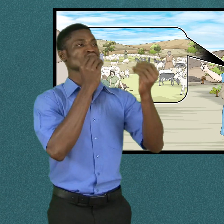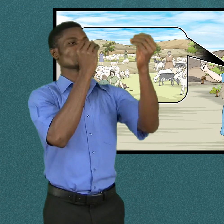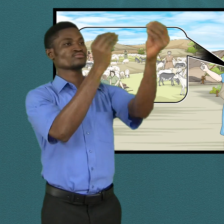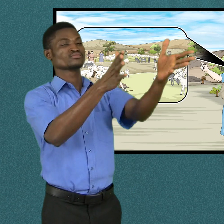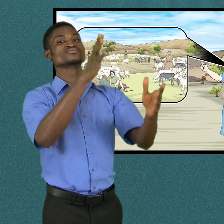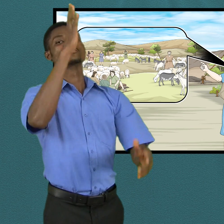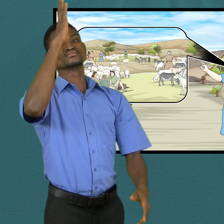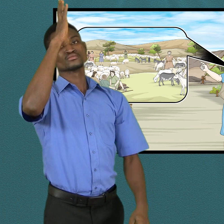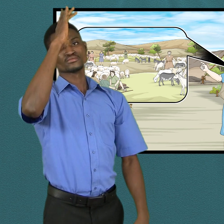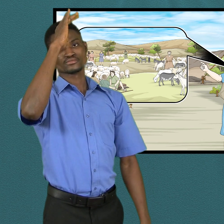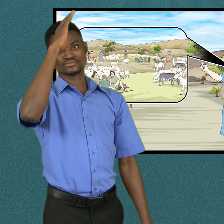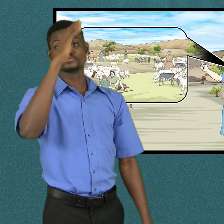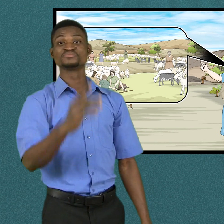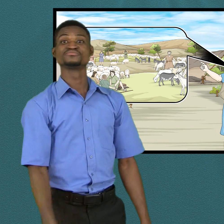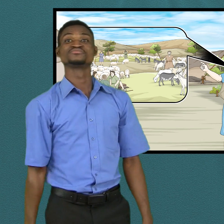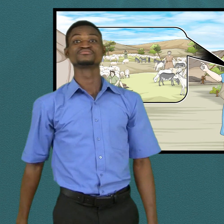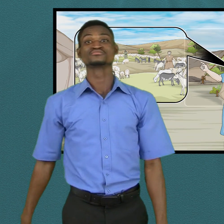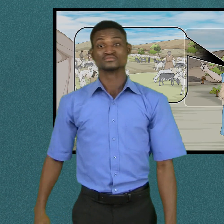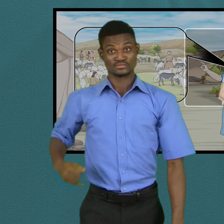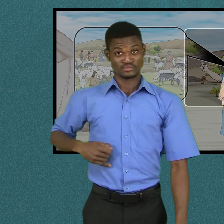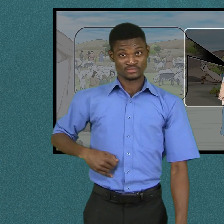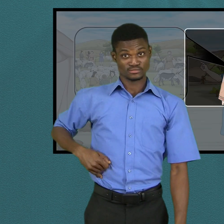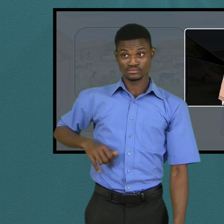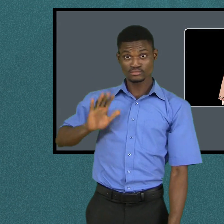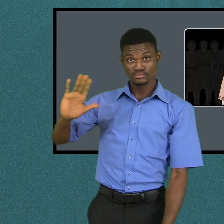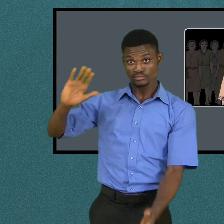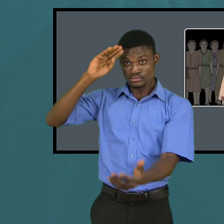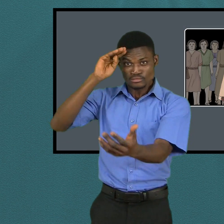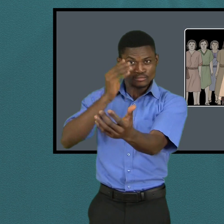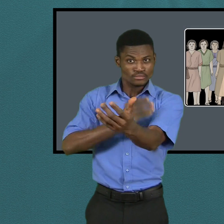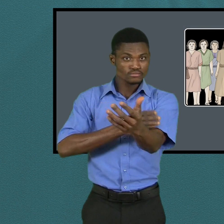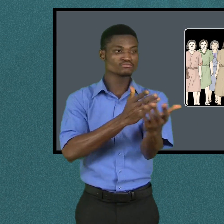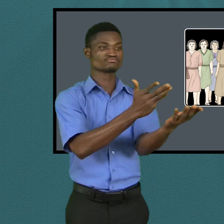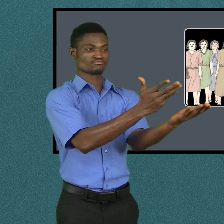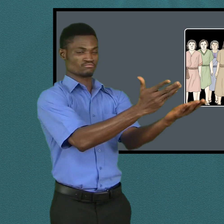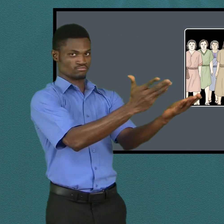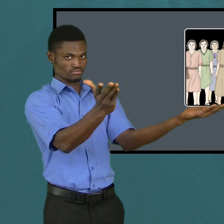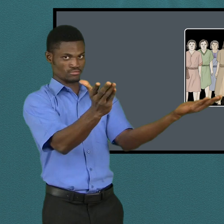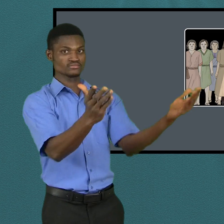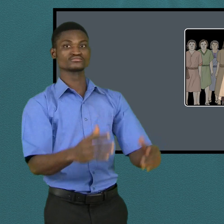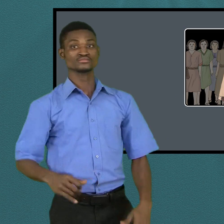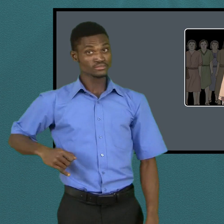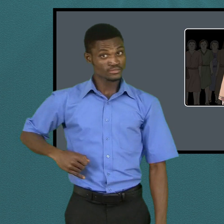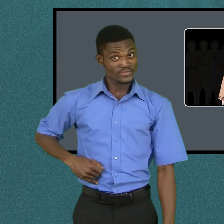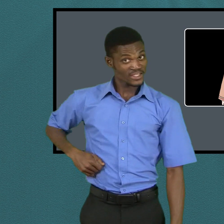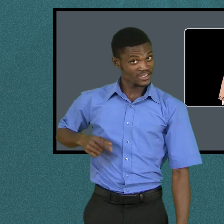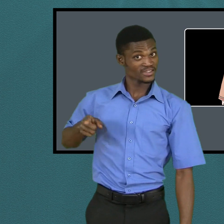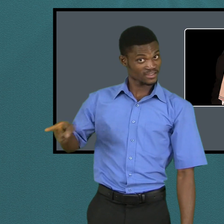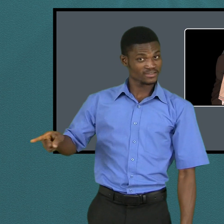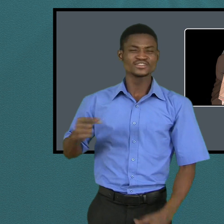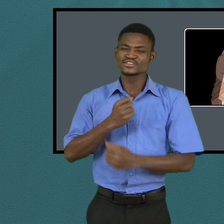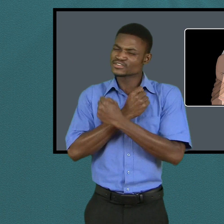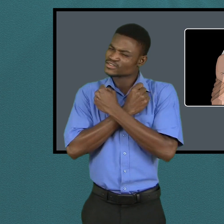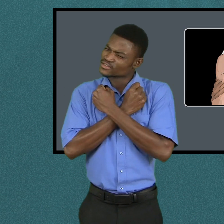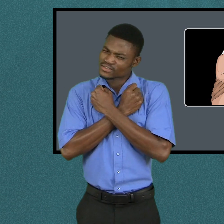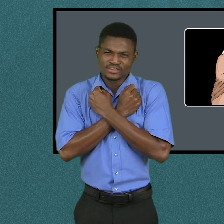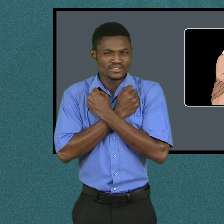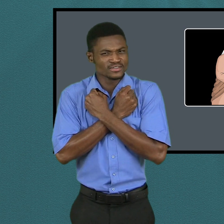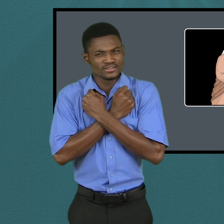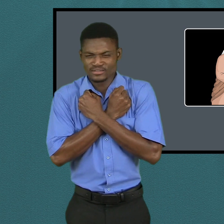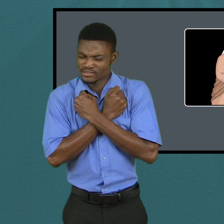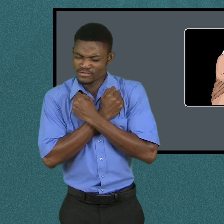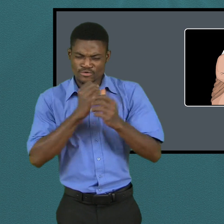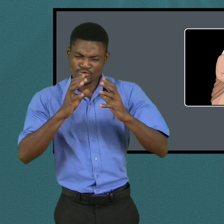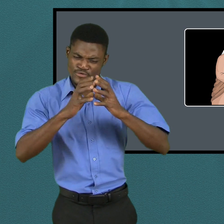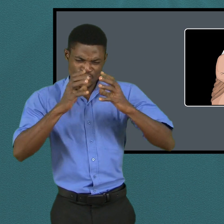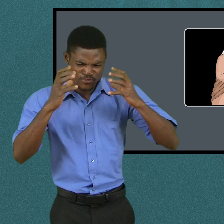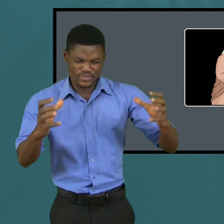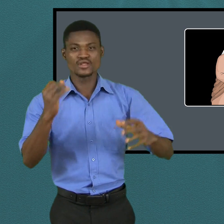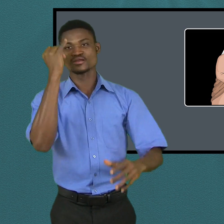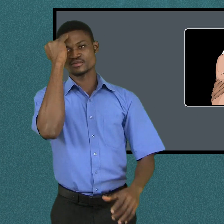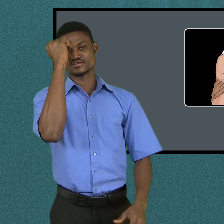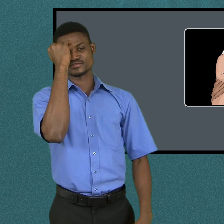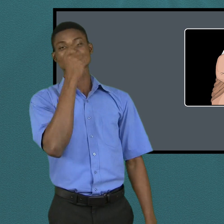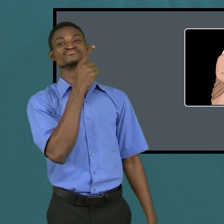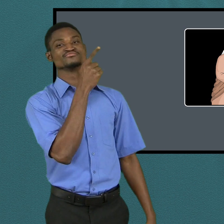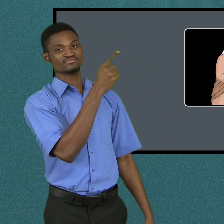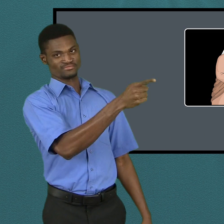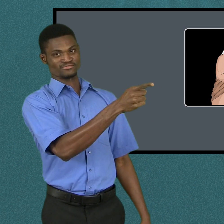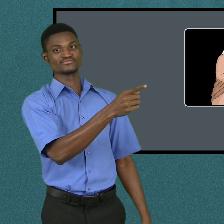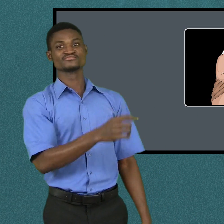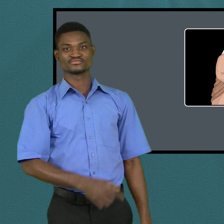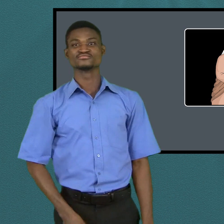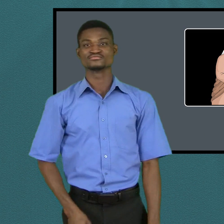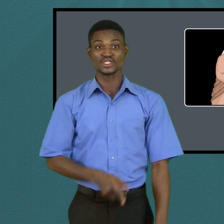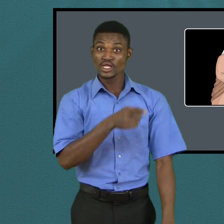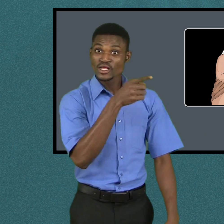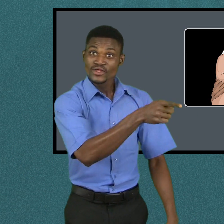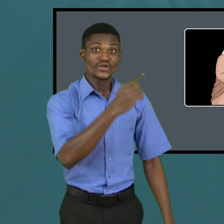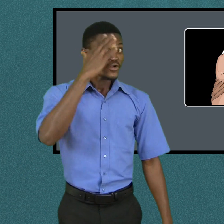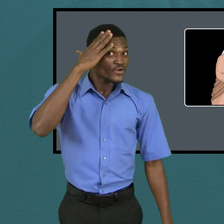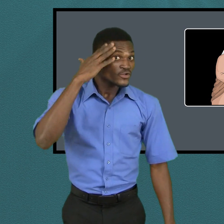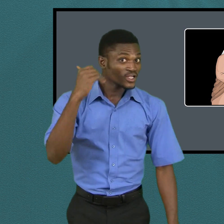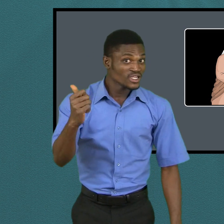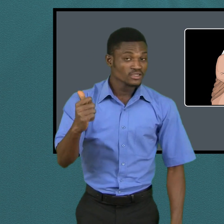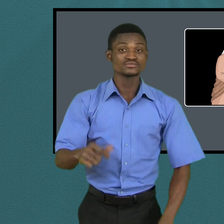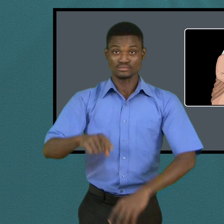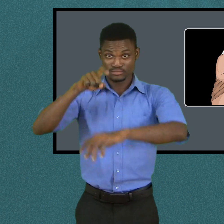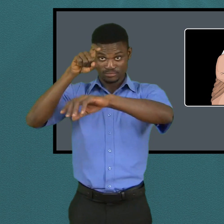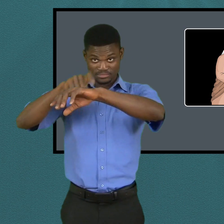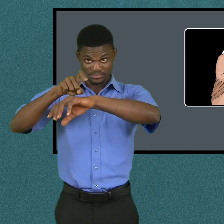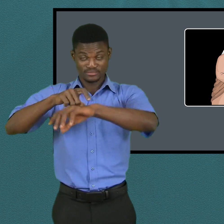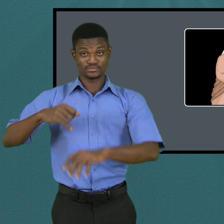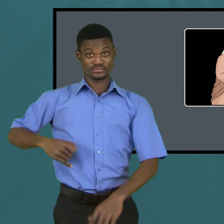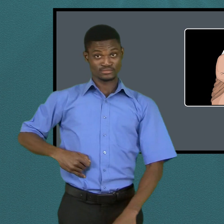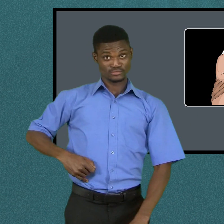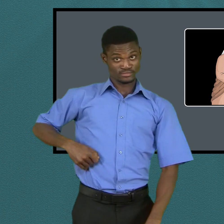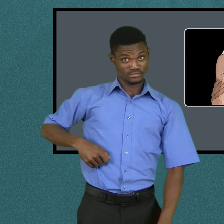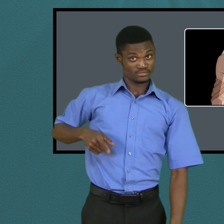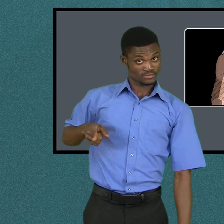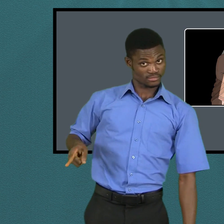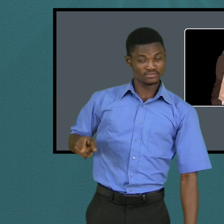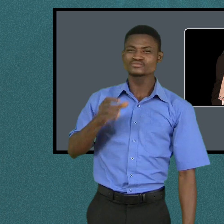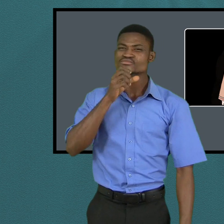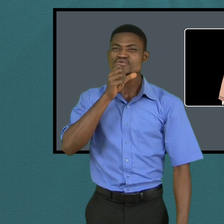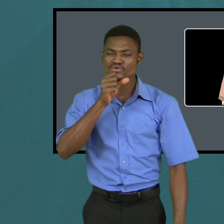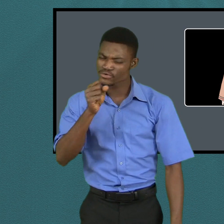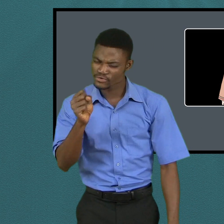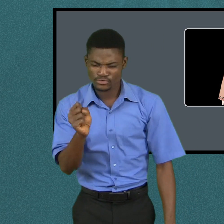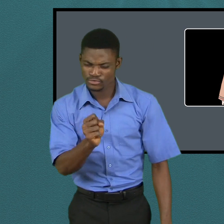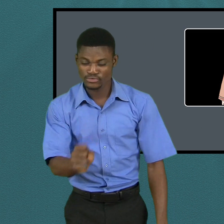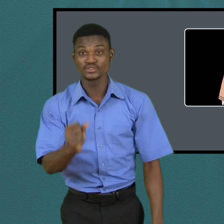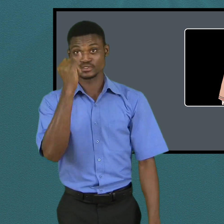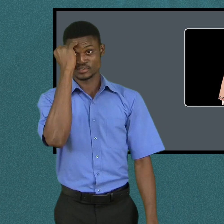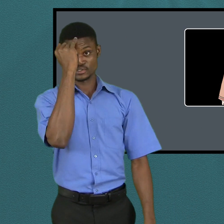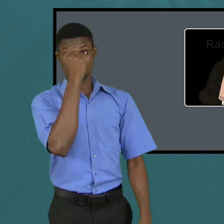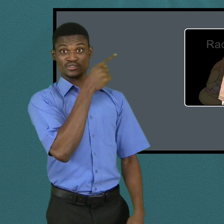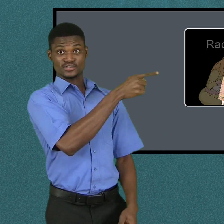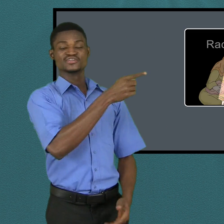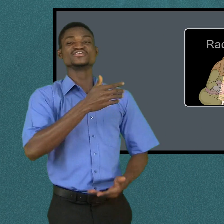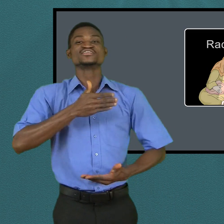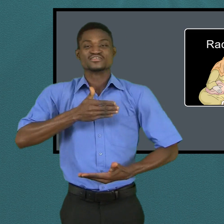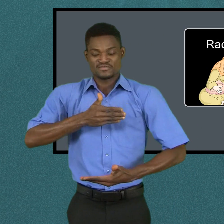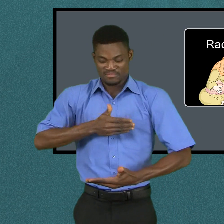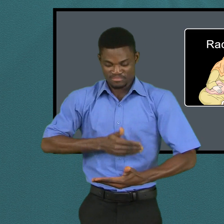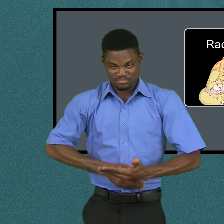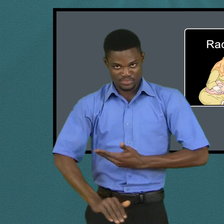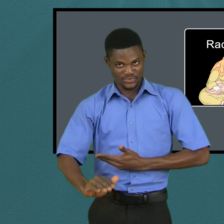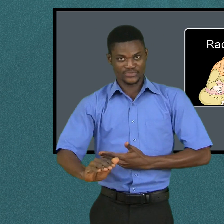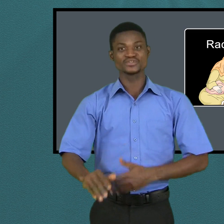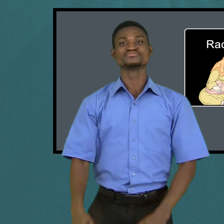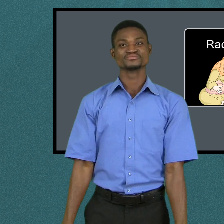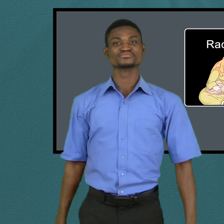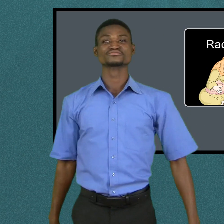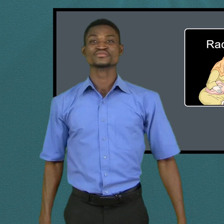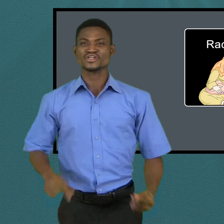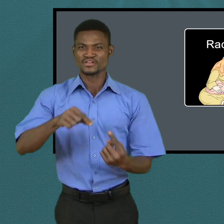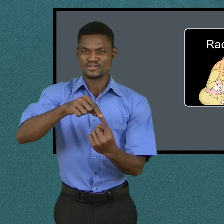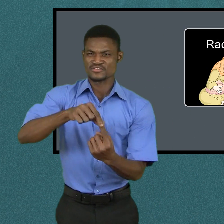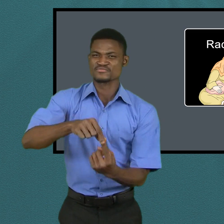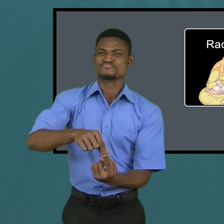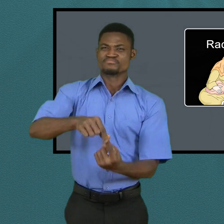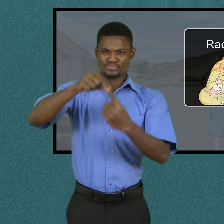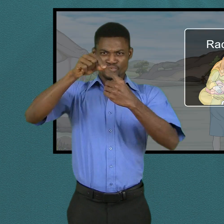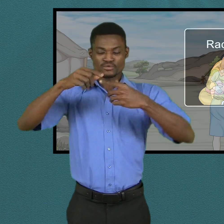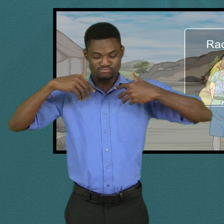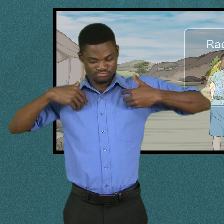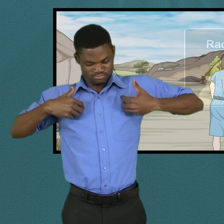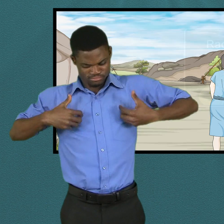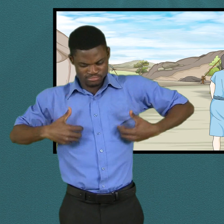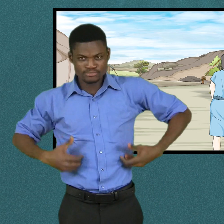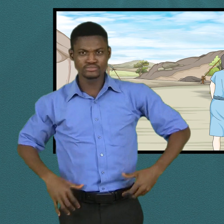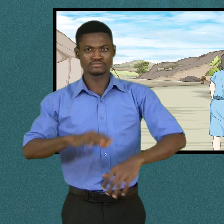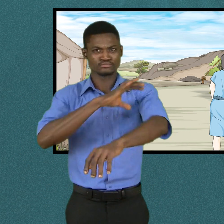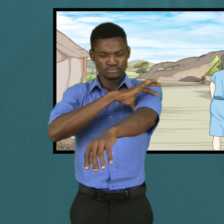Now Israel loved Joseph more than his other sons, because Joseph had been born to him in his old age;